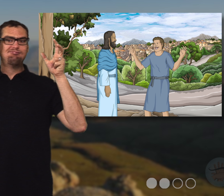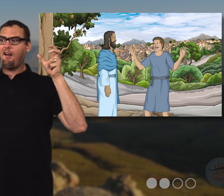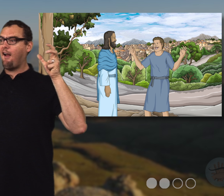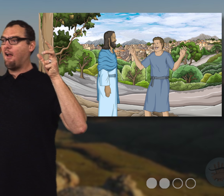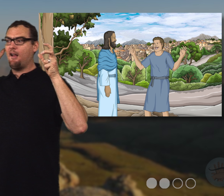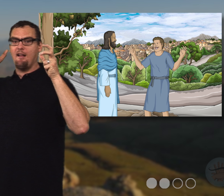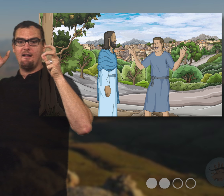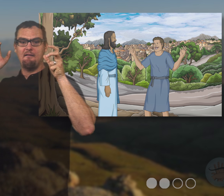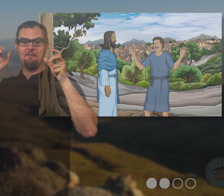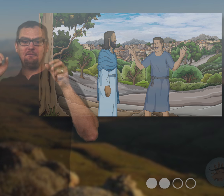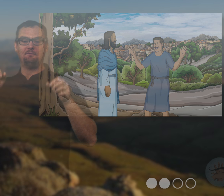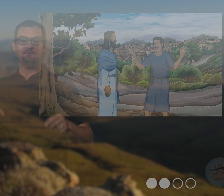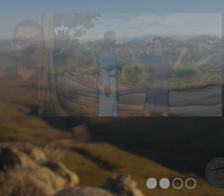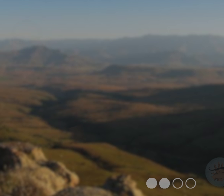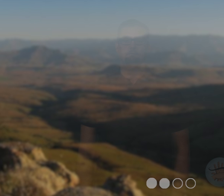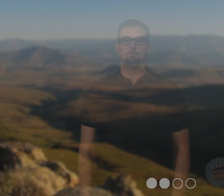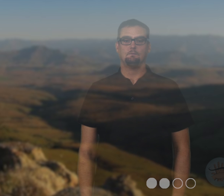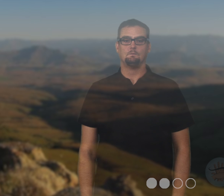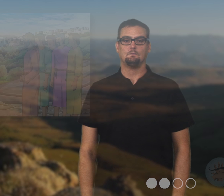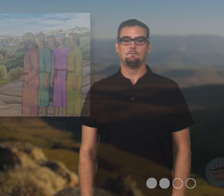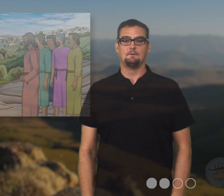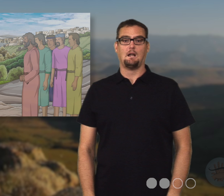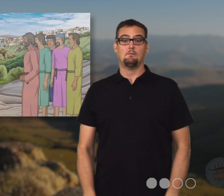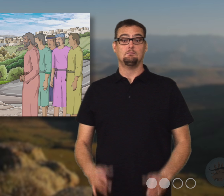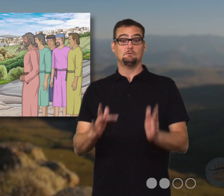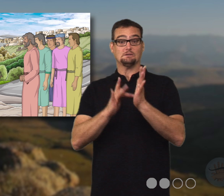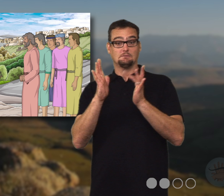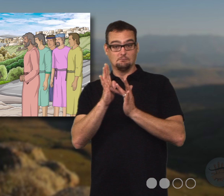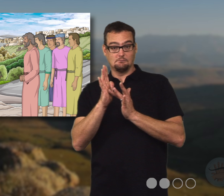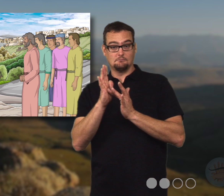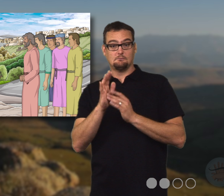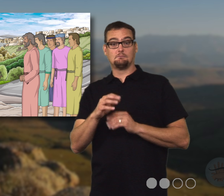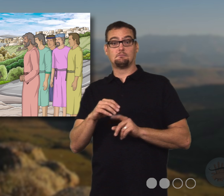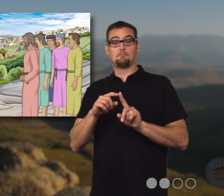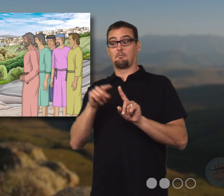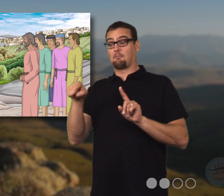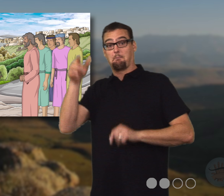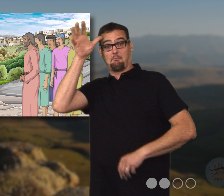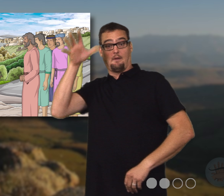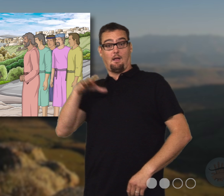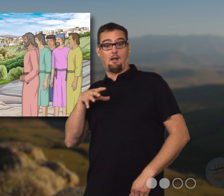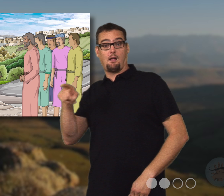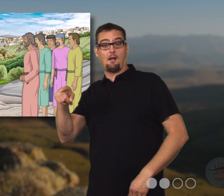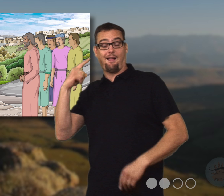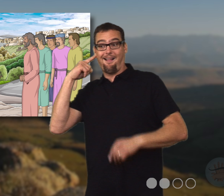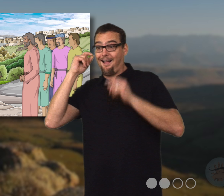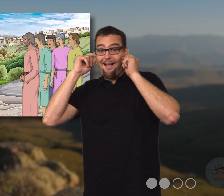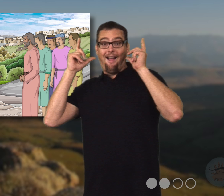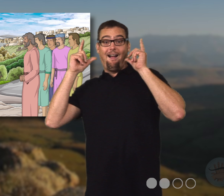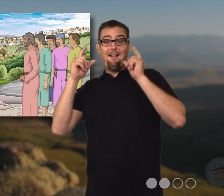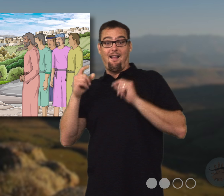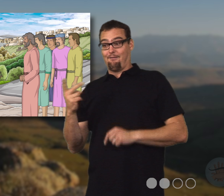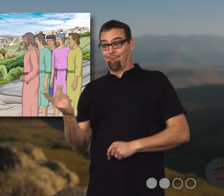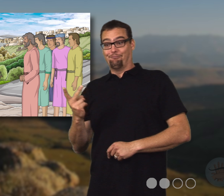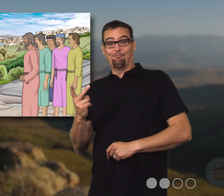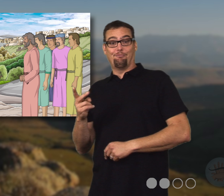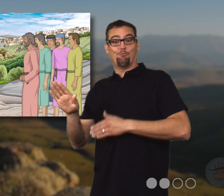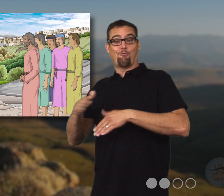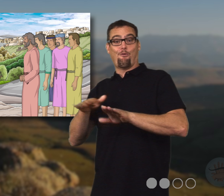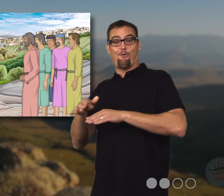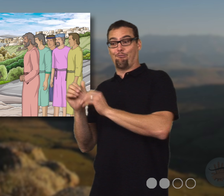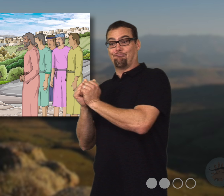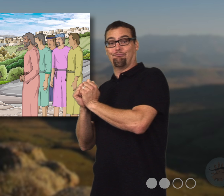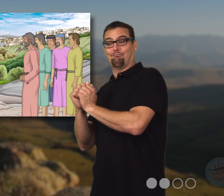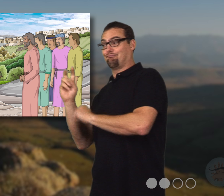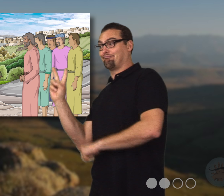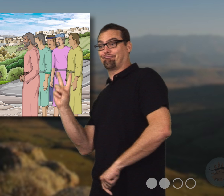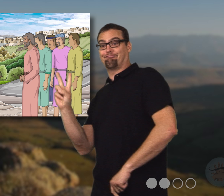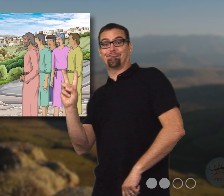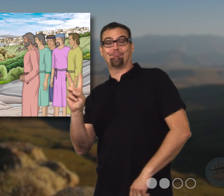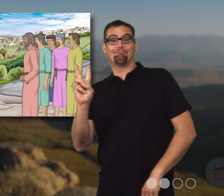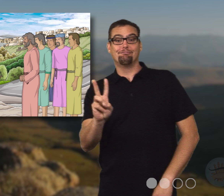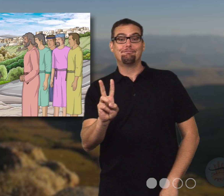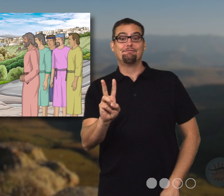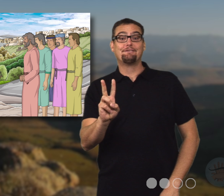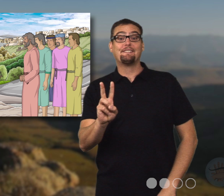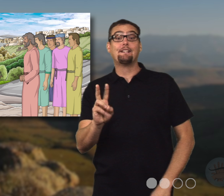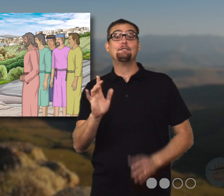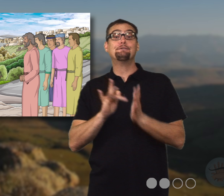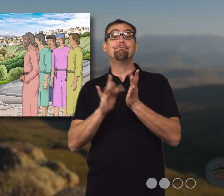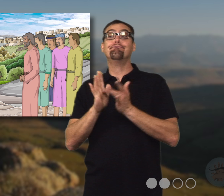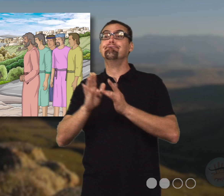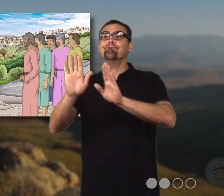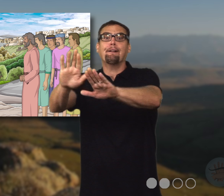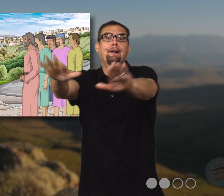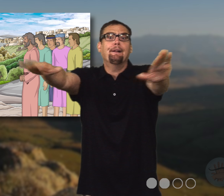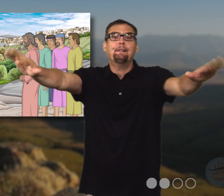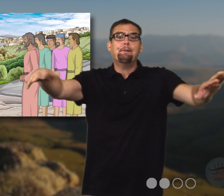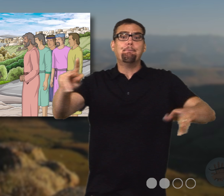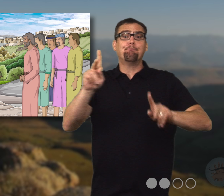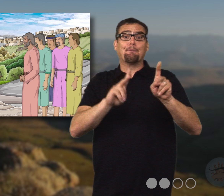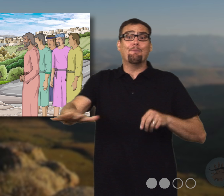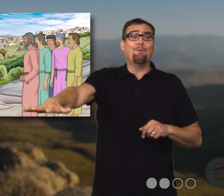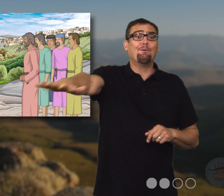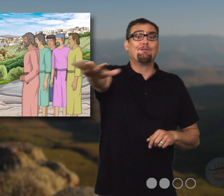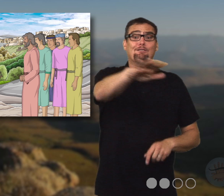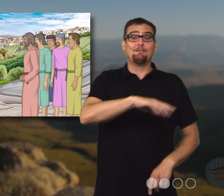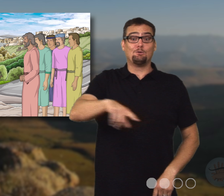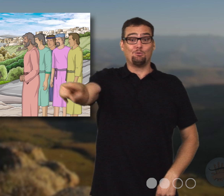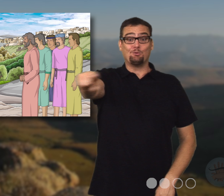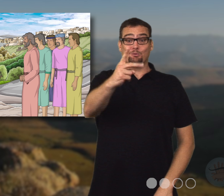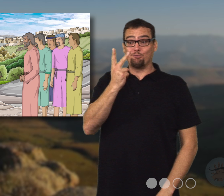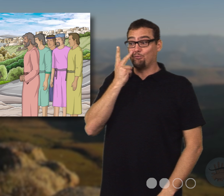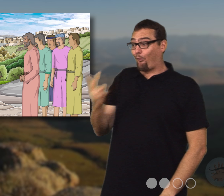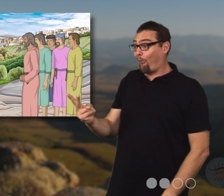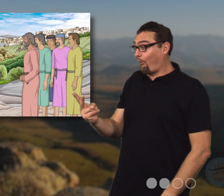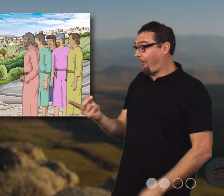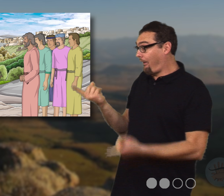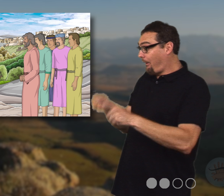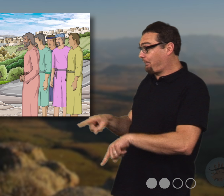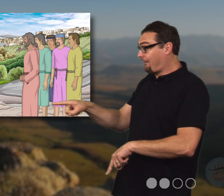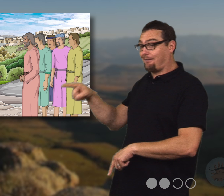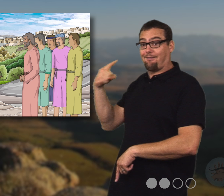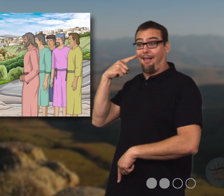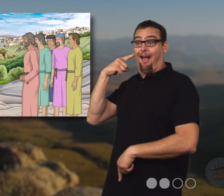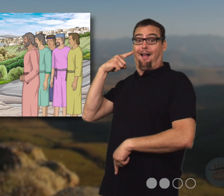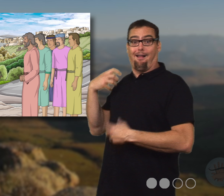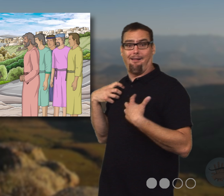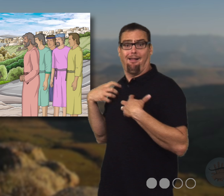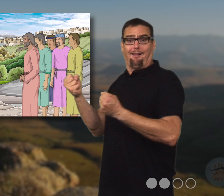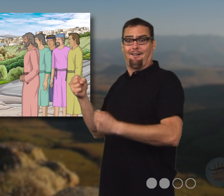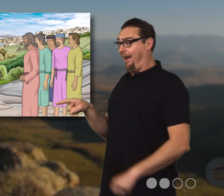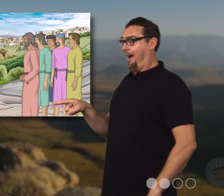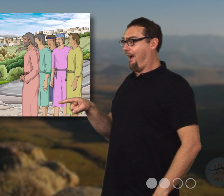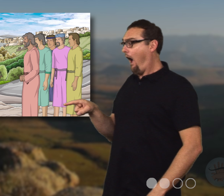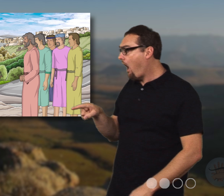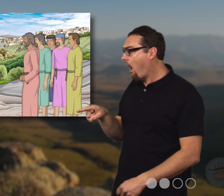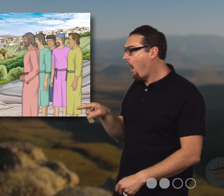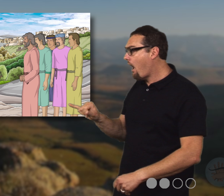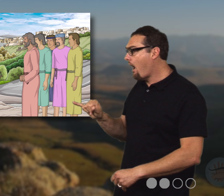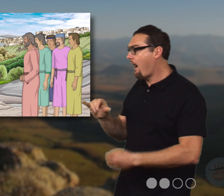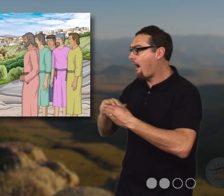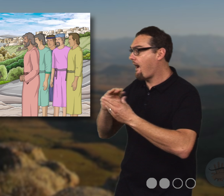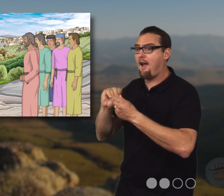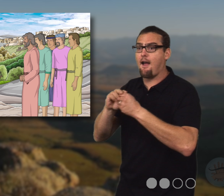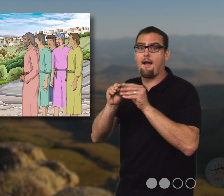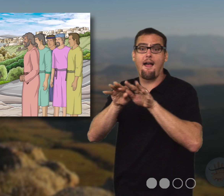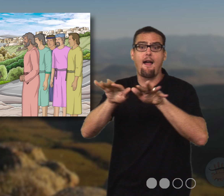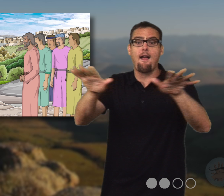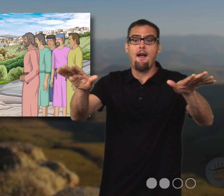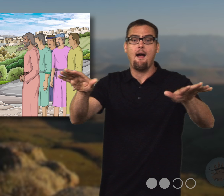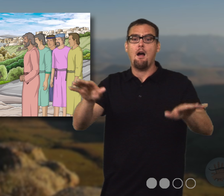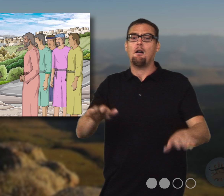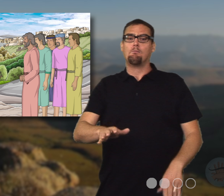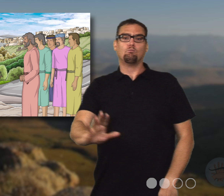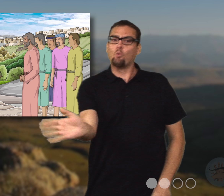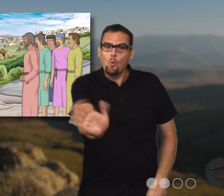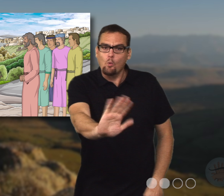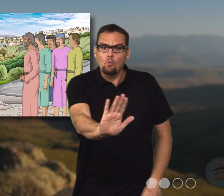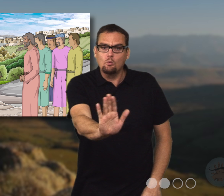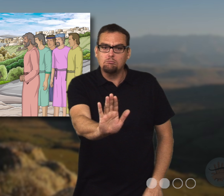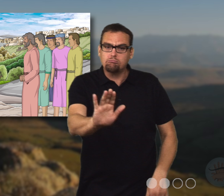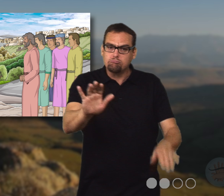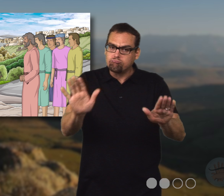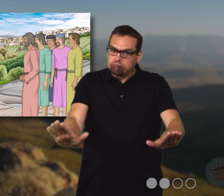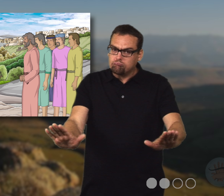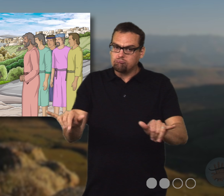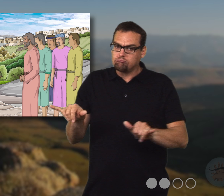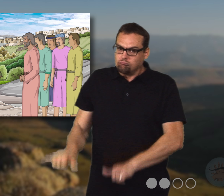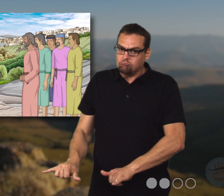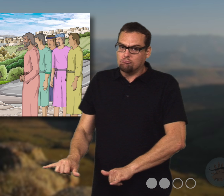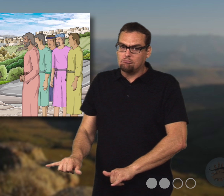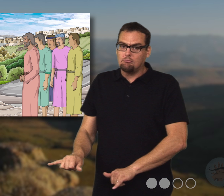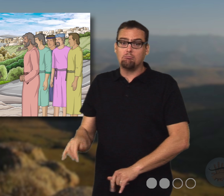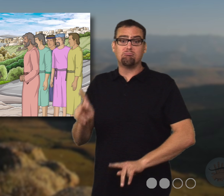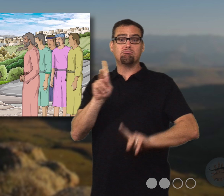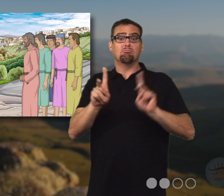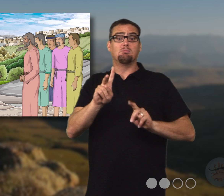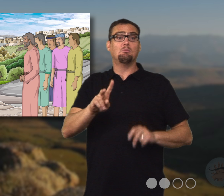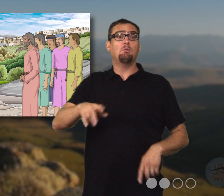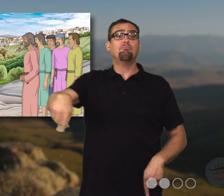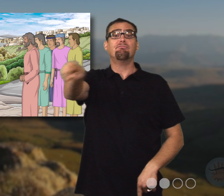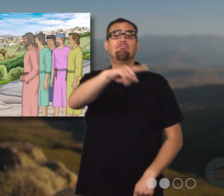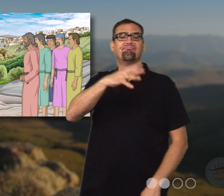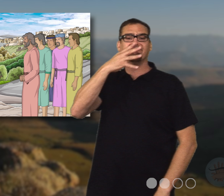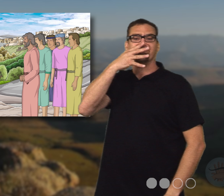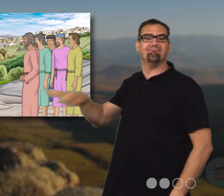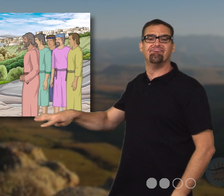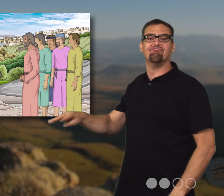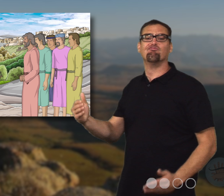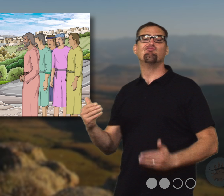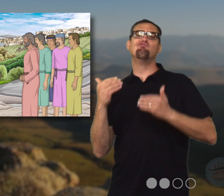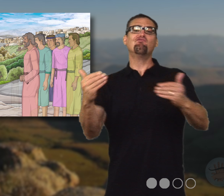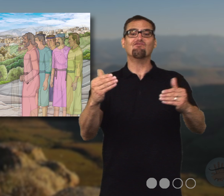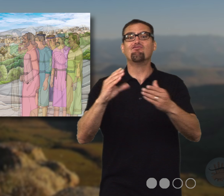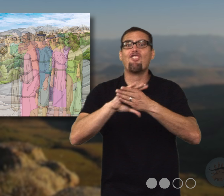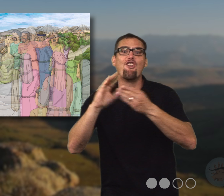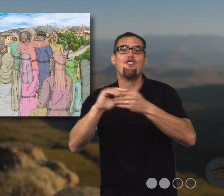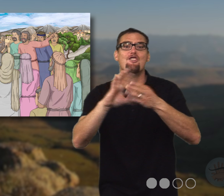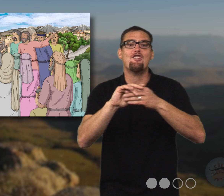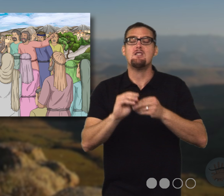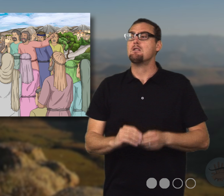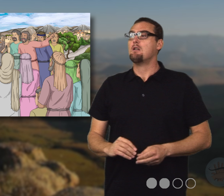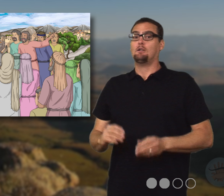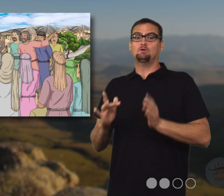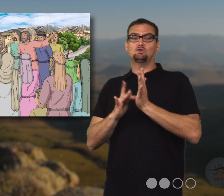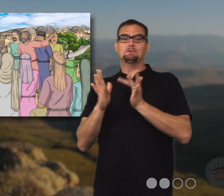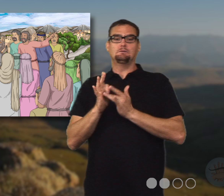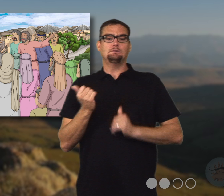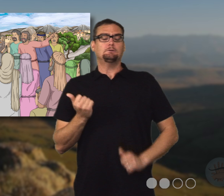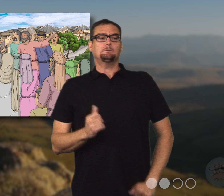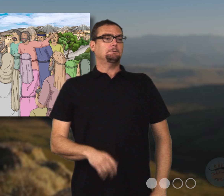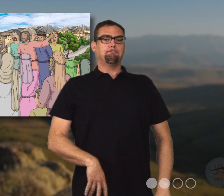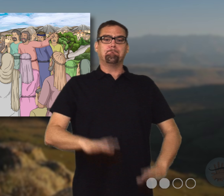Jesus ordered them not to tell anyone.